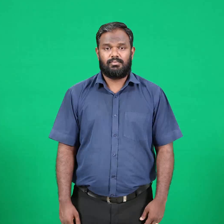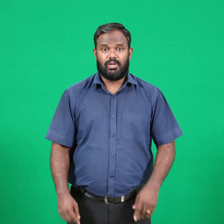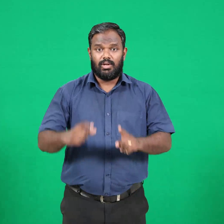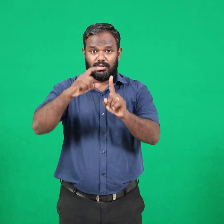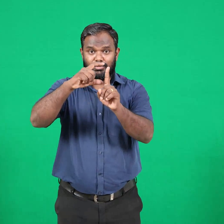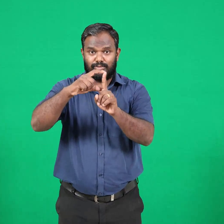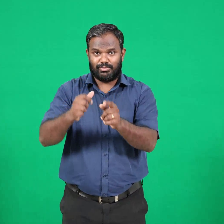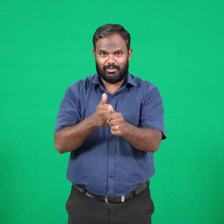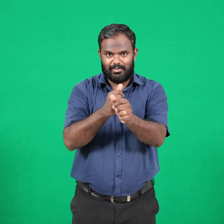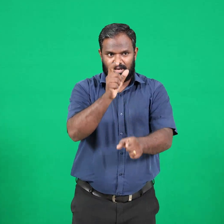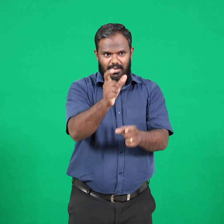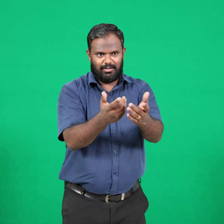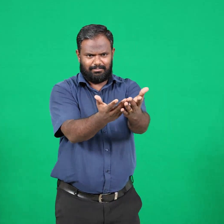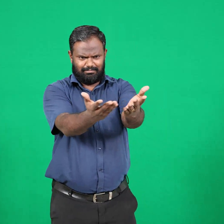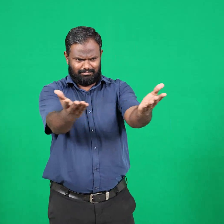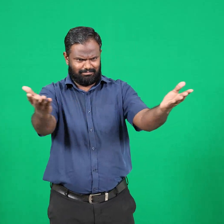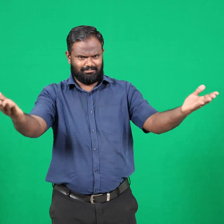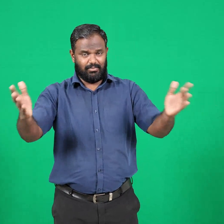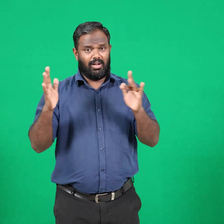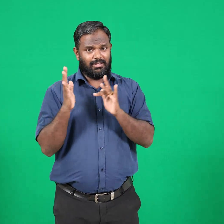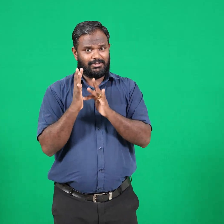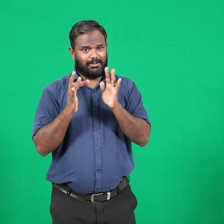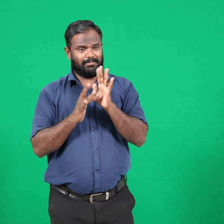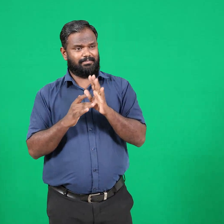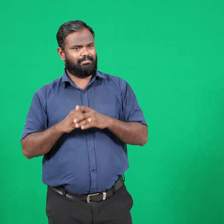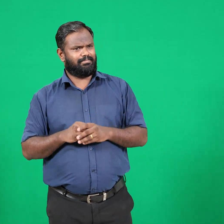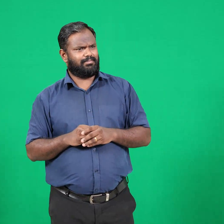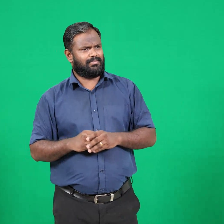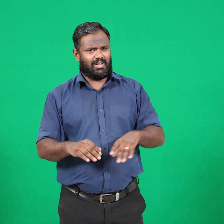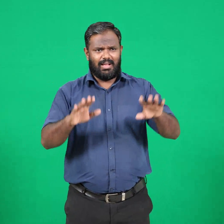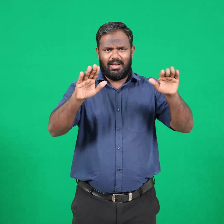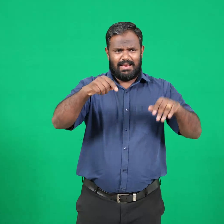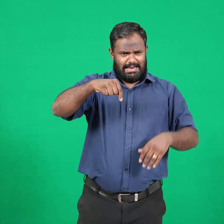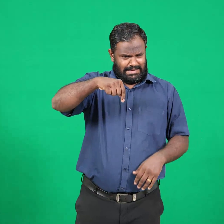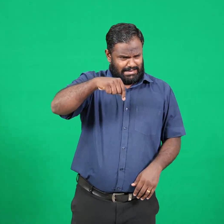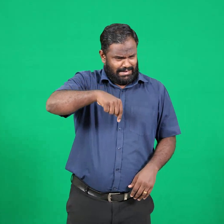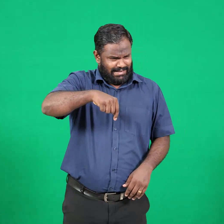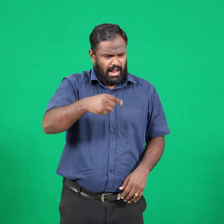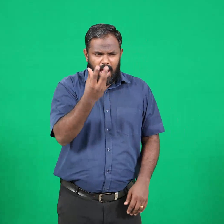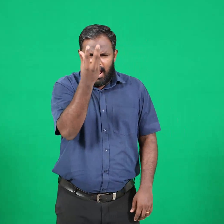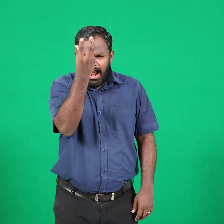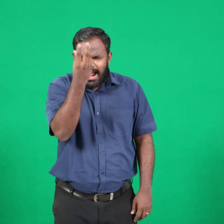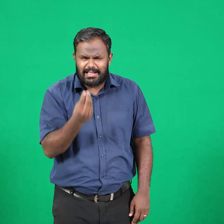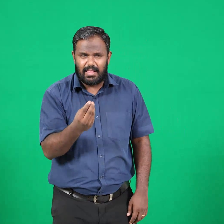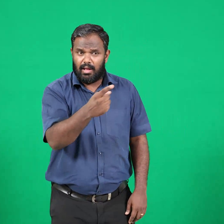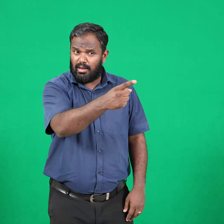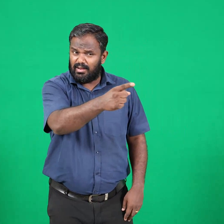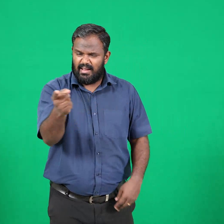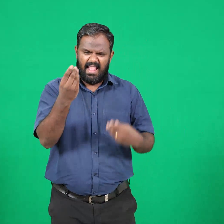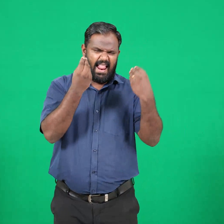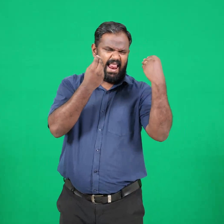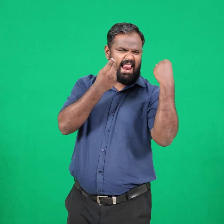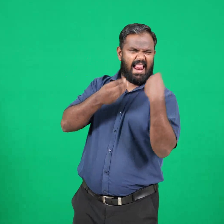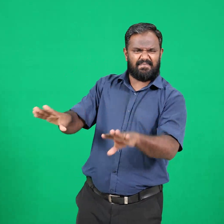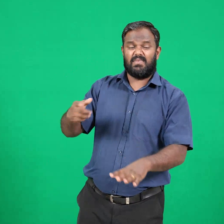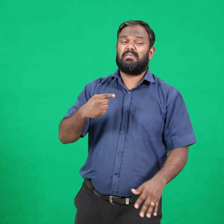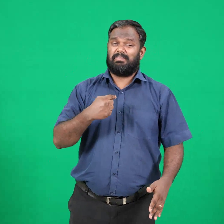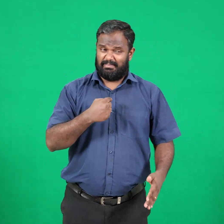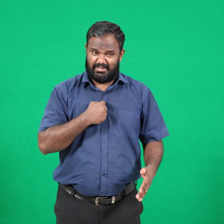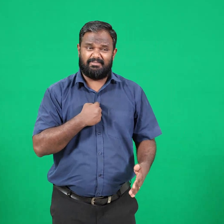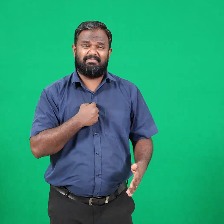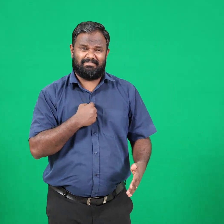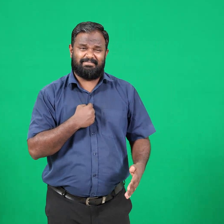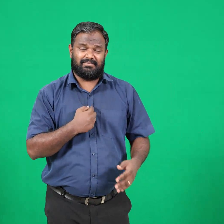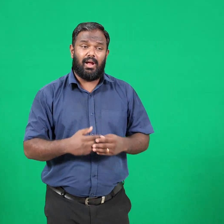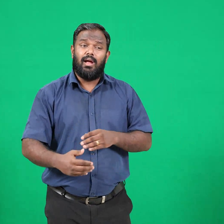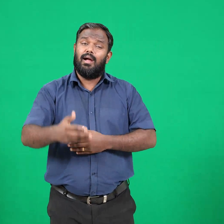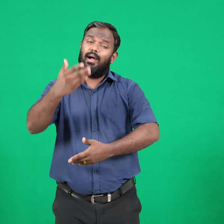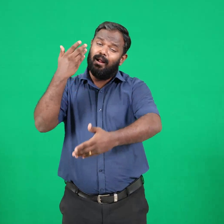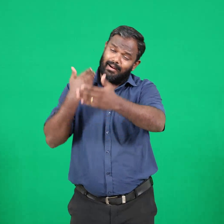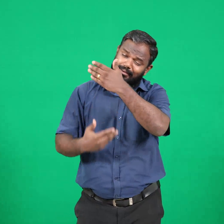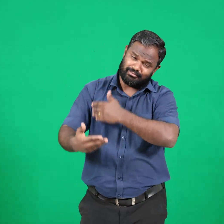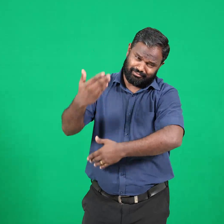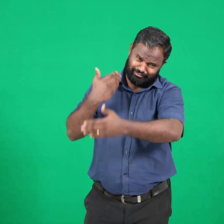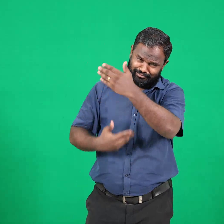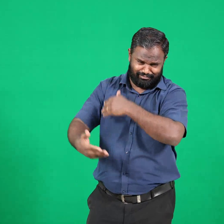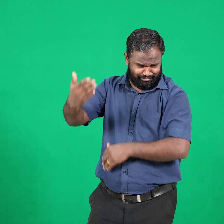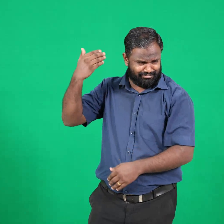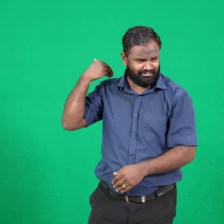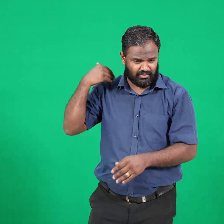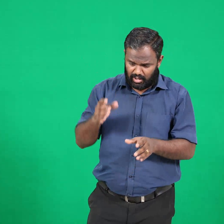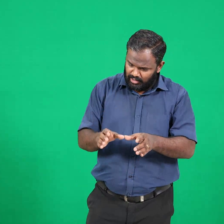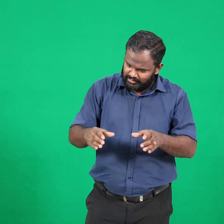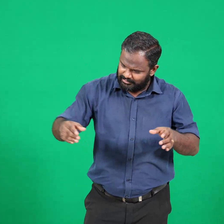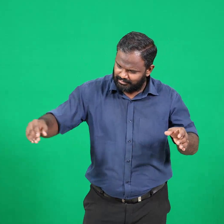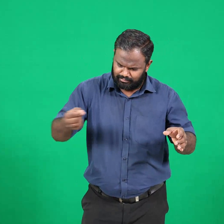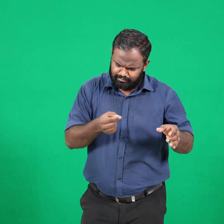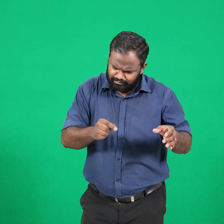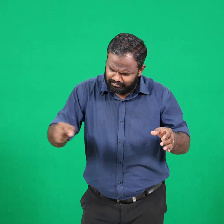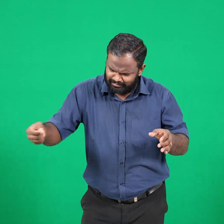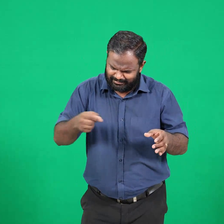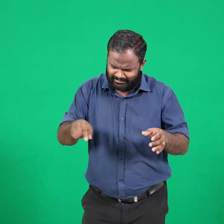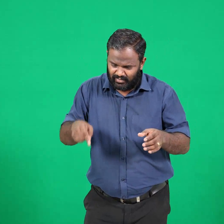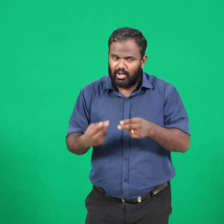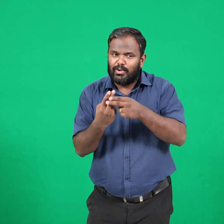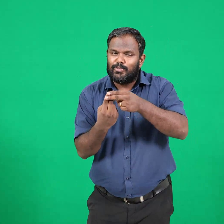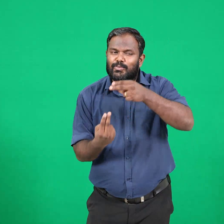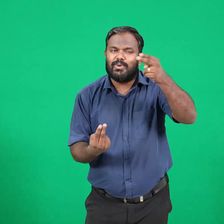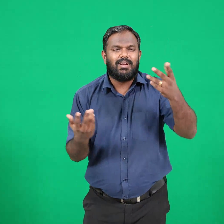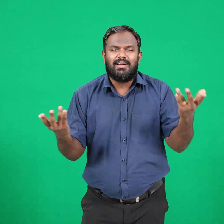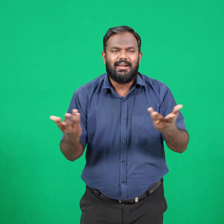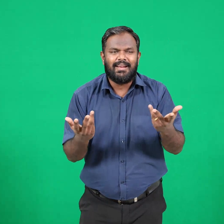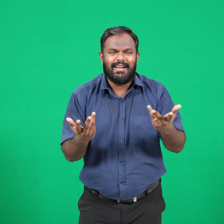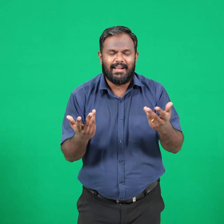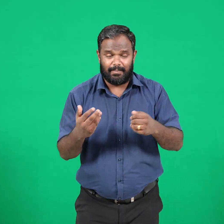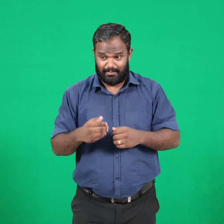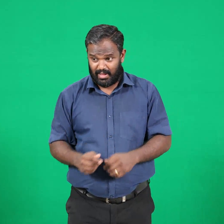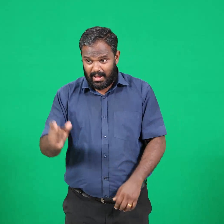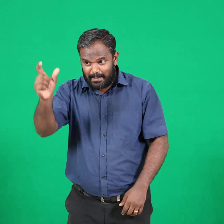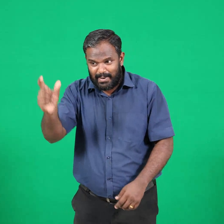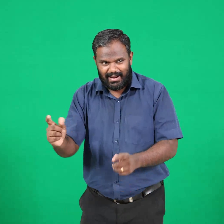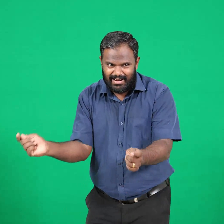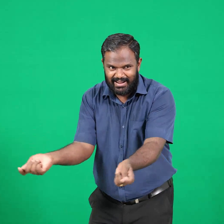Then Jesus said to them, "This very night you will all fall away on account of Me.